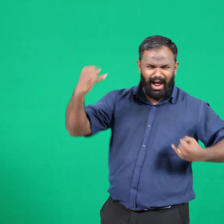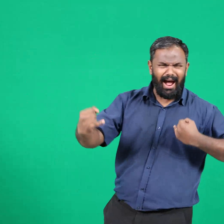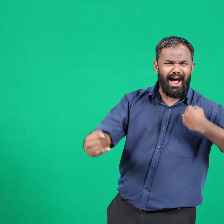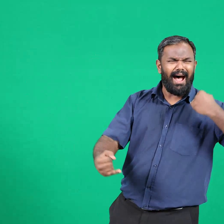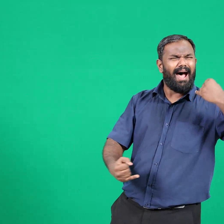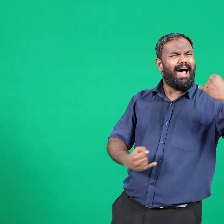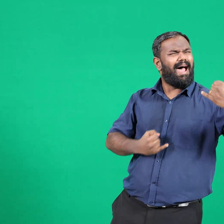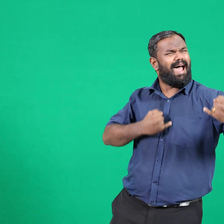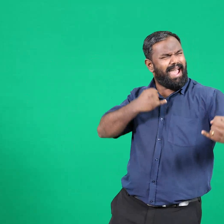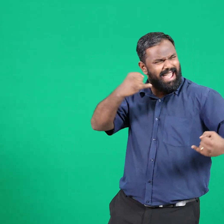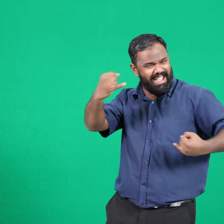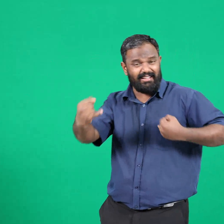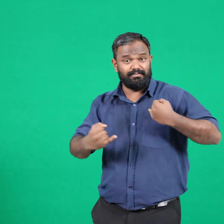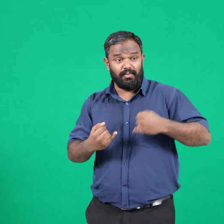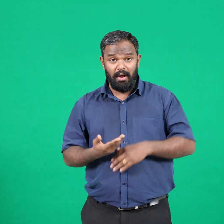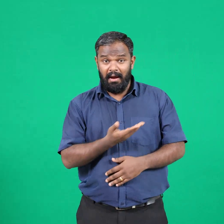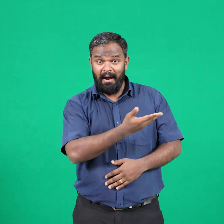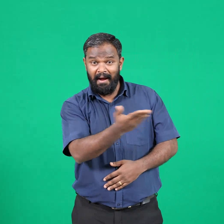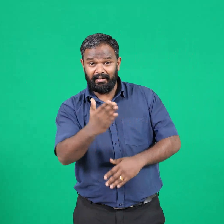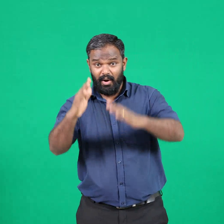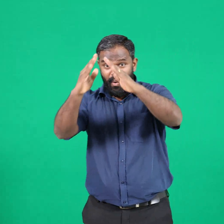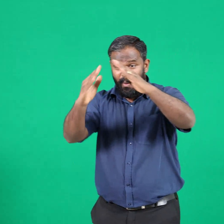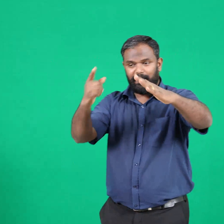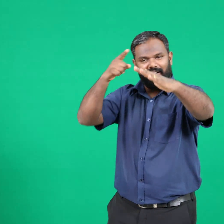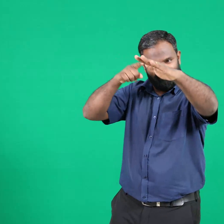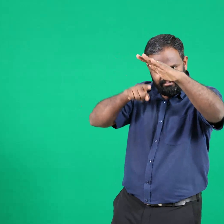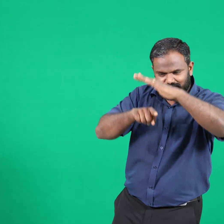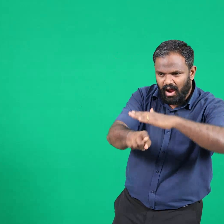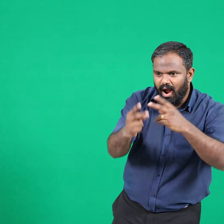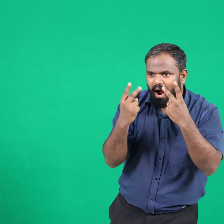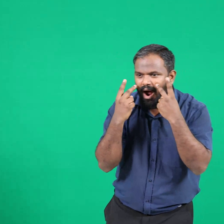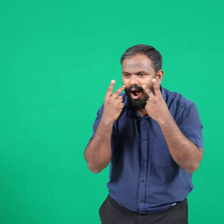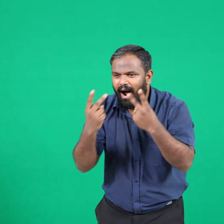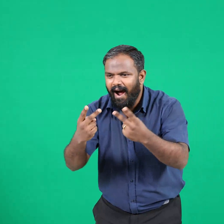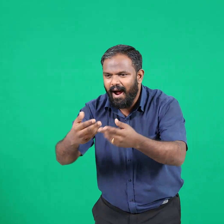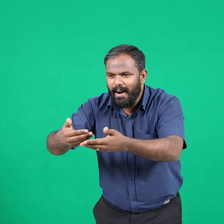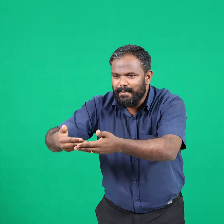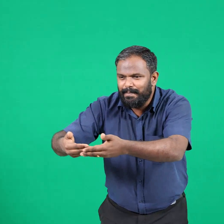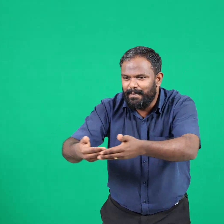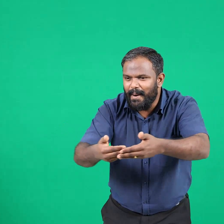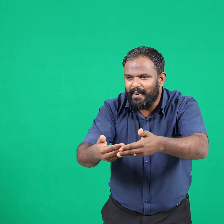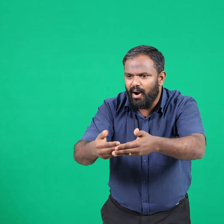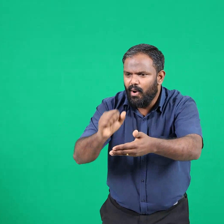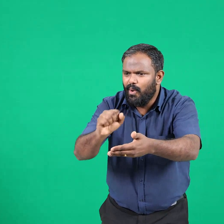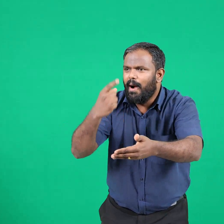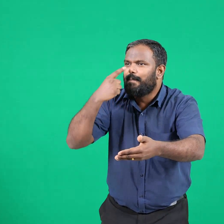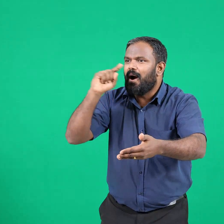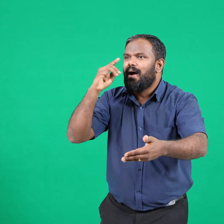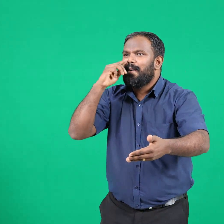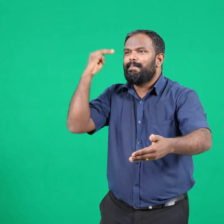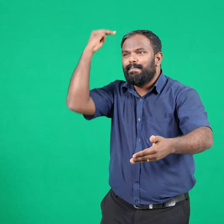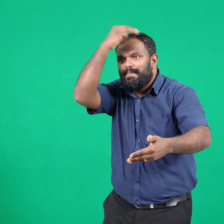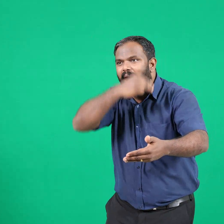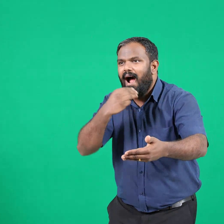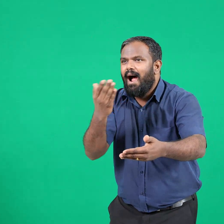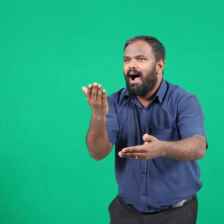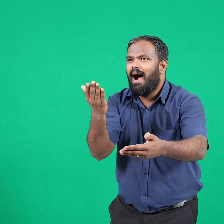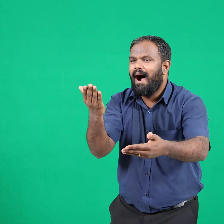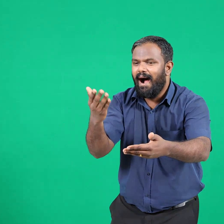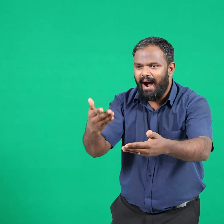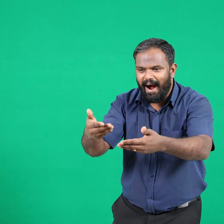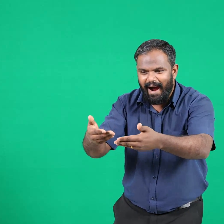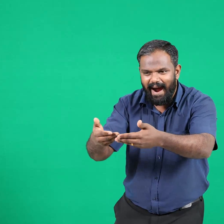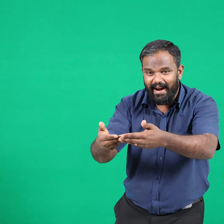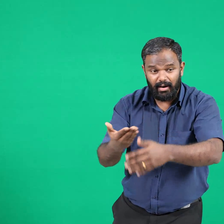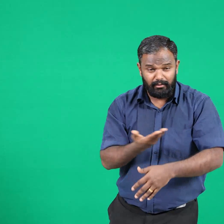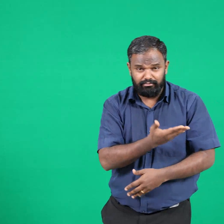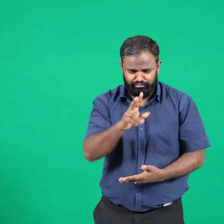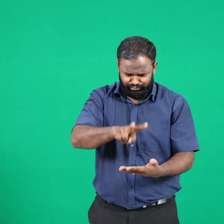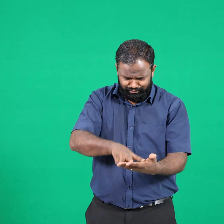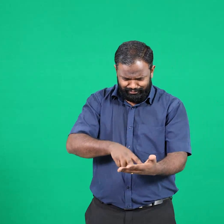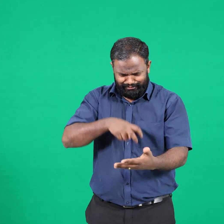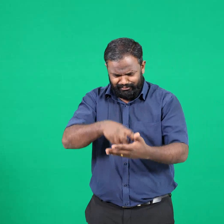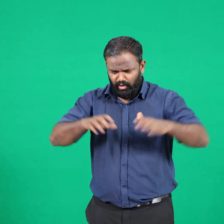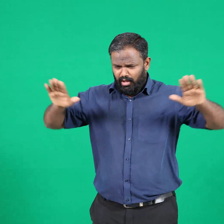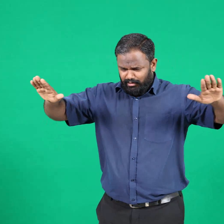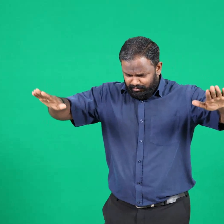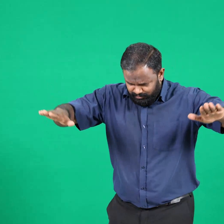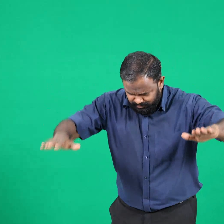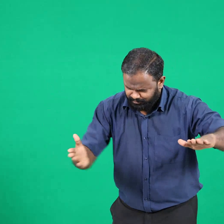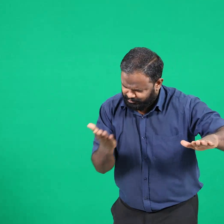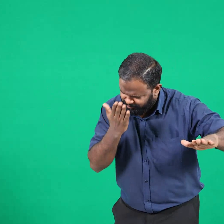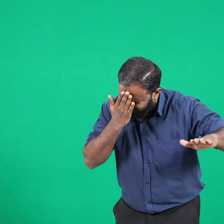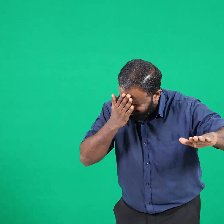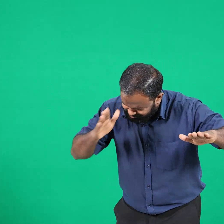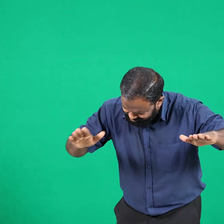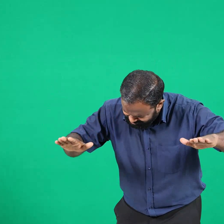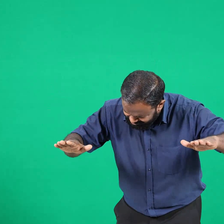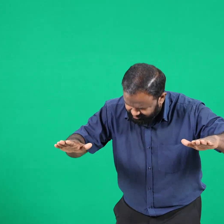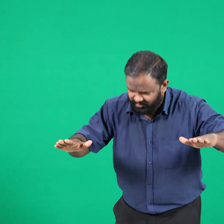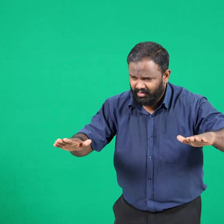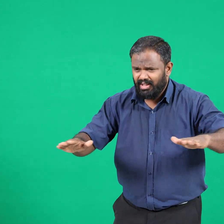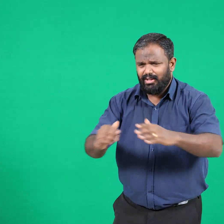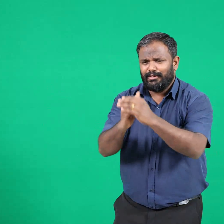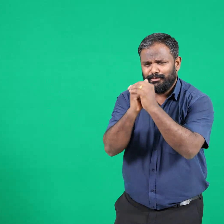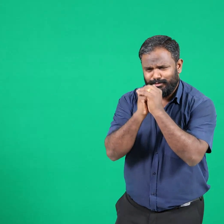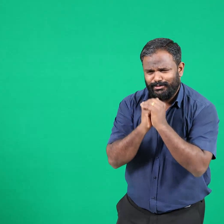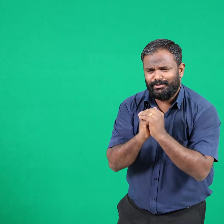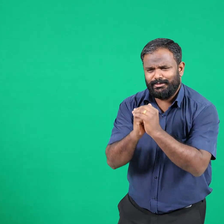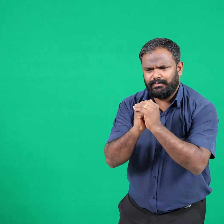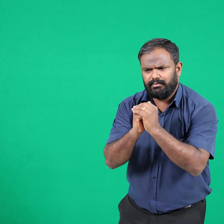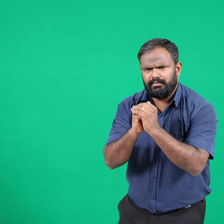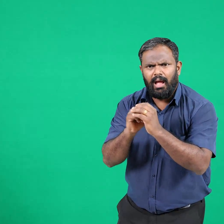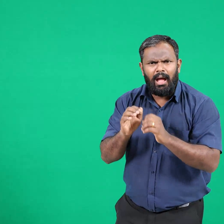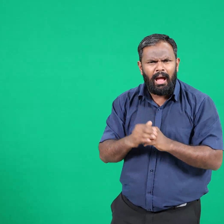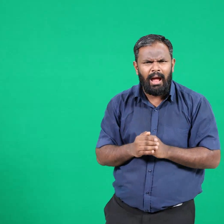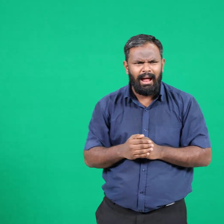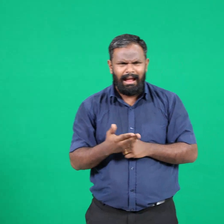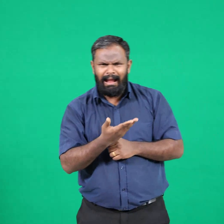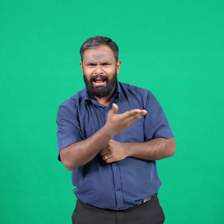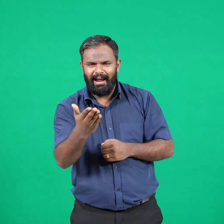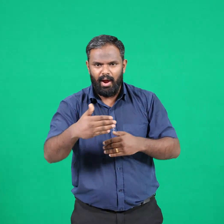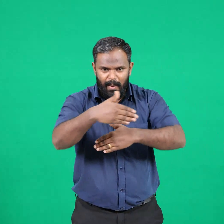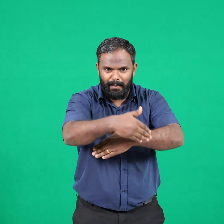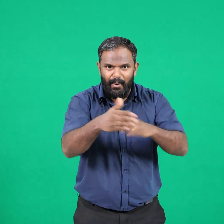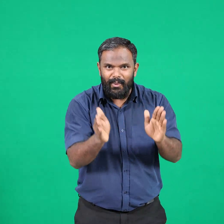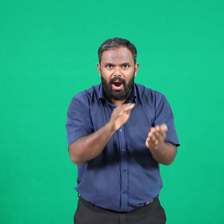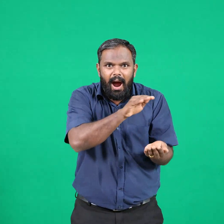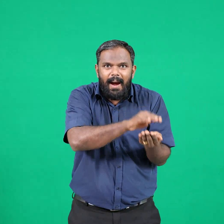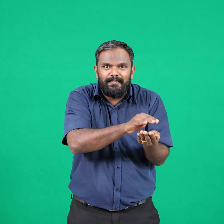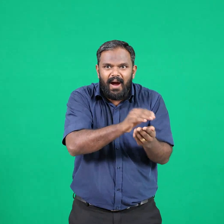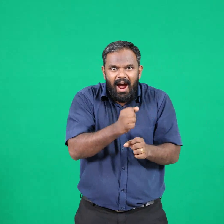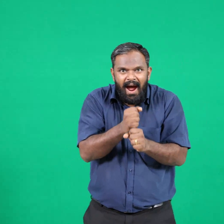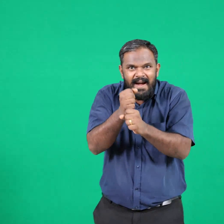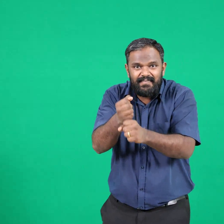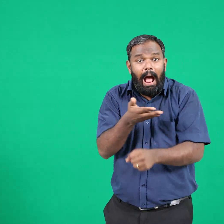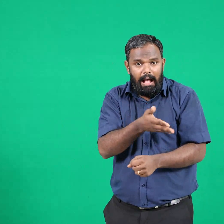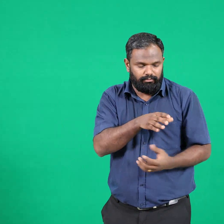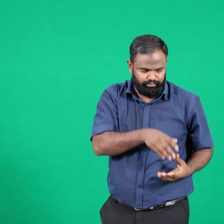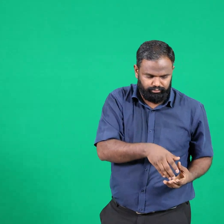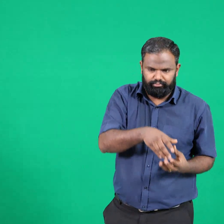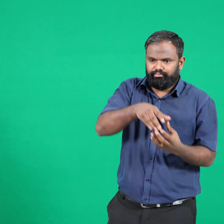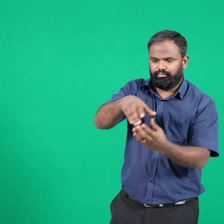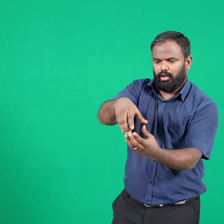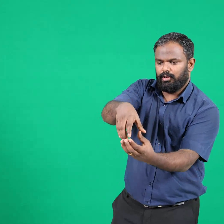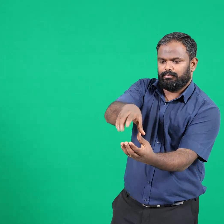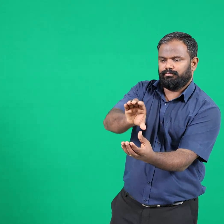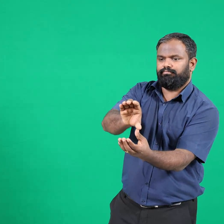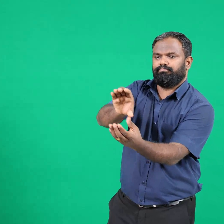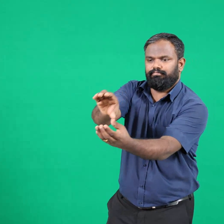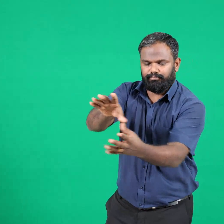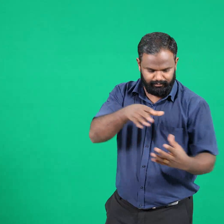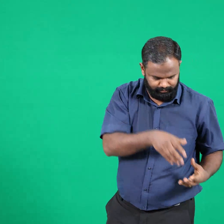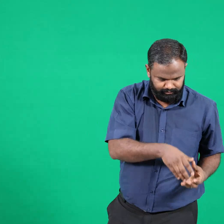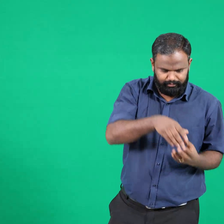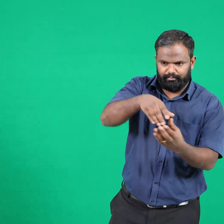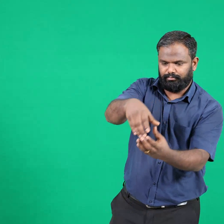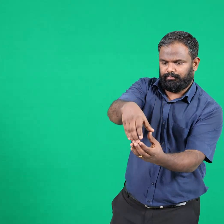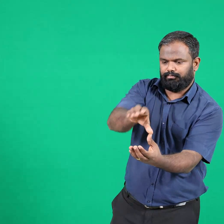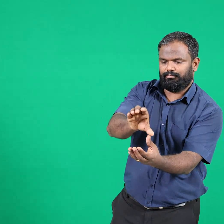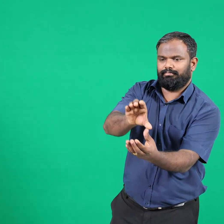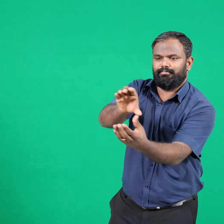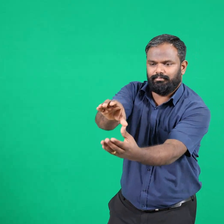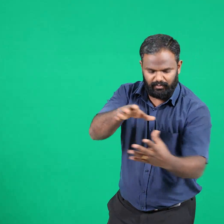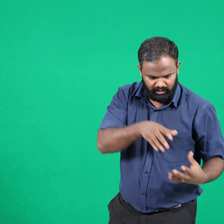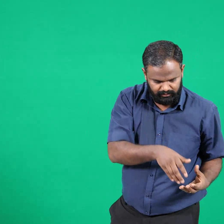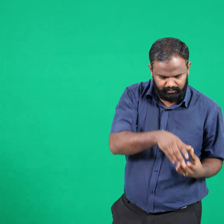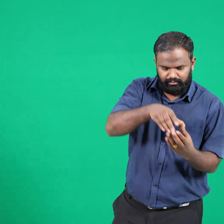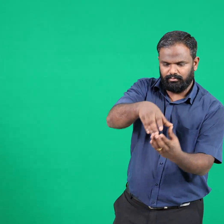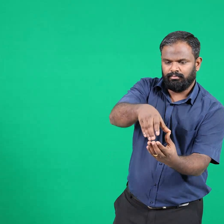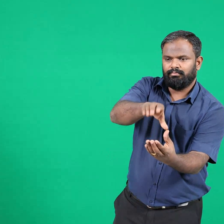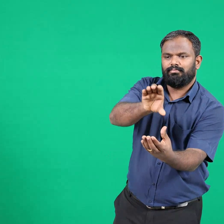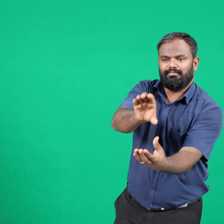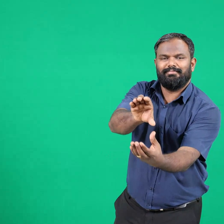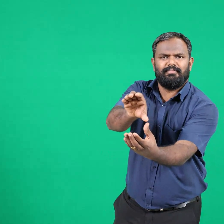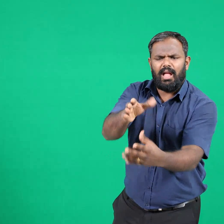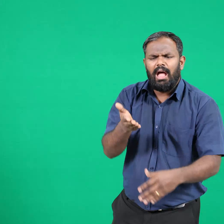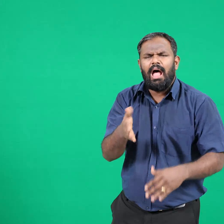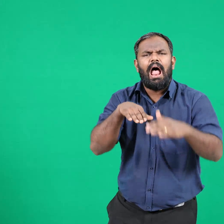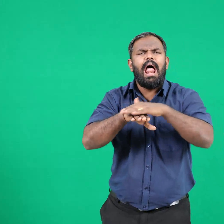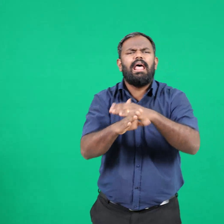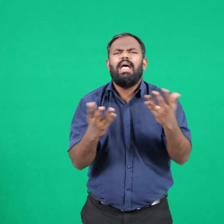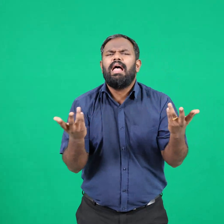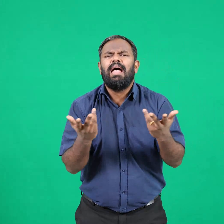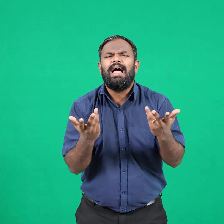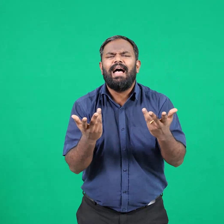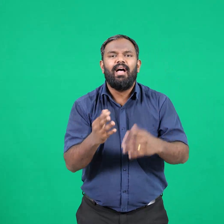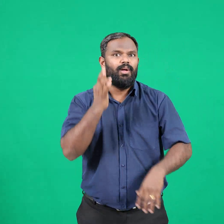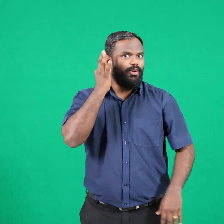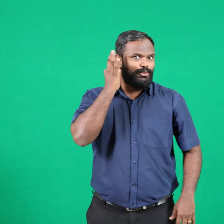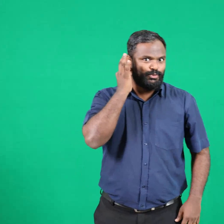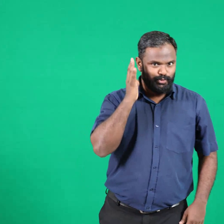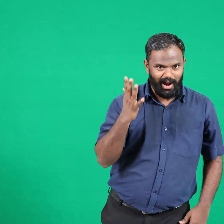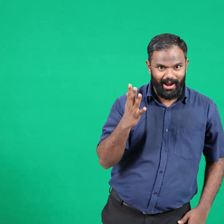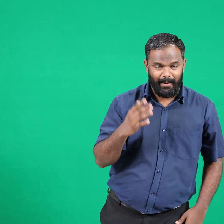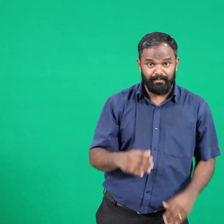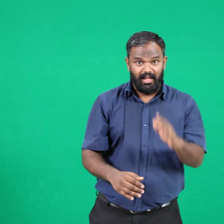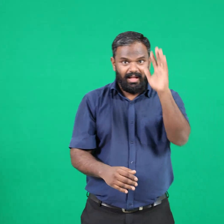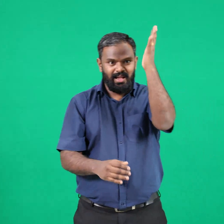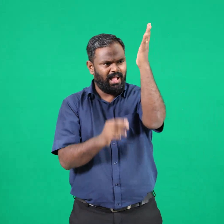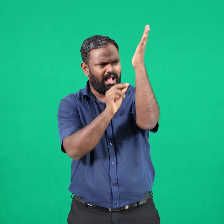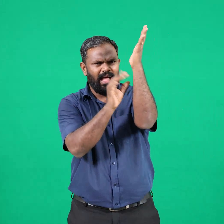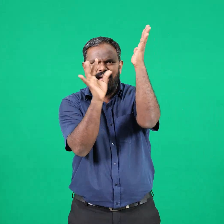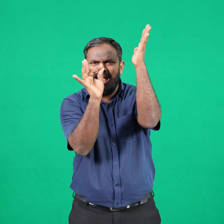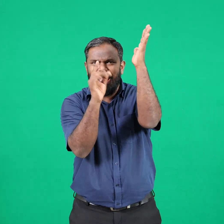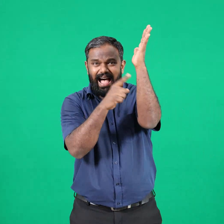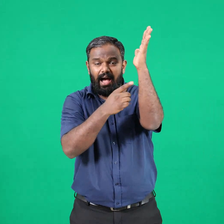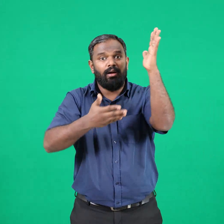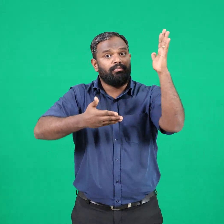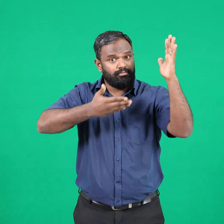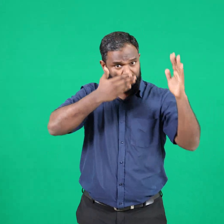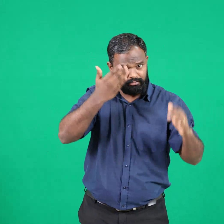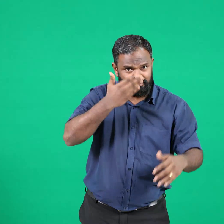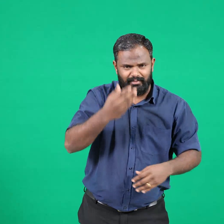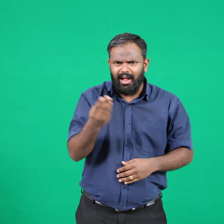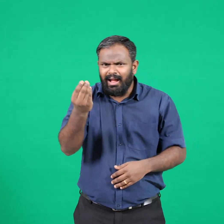When they saw the star, they rejoiced with great delight. On coming to the house, they saw the Child with His mother Mary, and they fell down and worshiped Him.